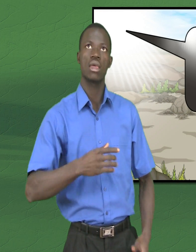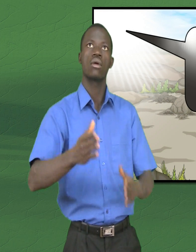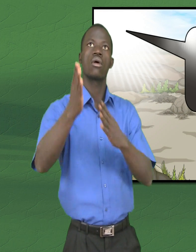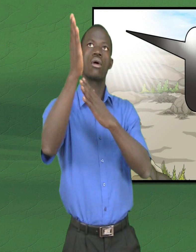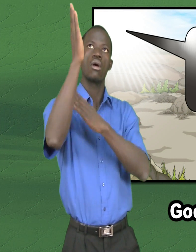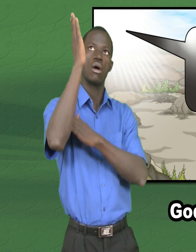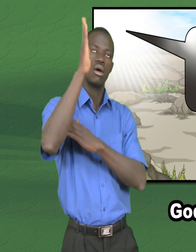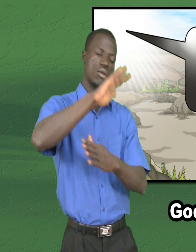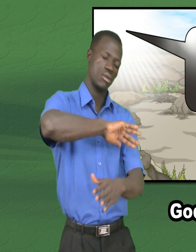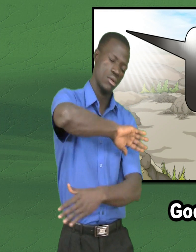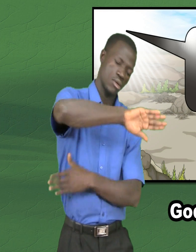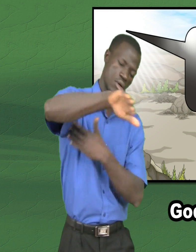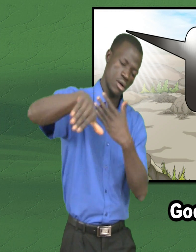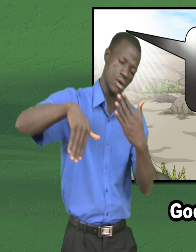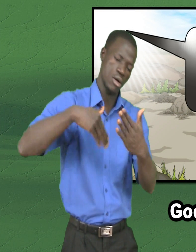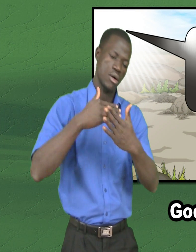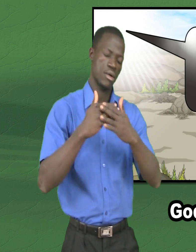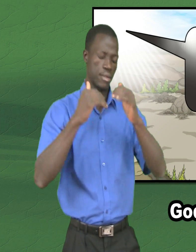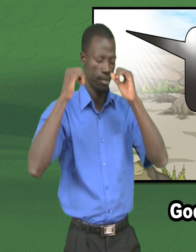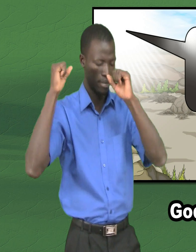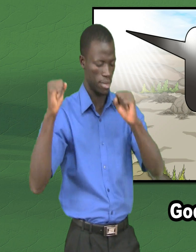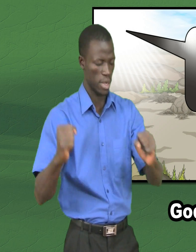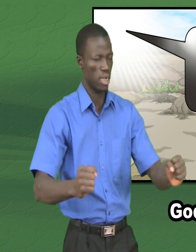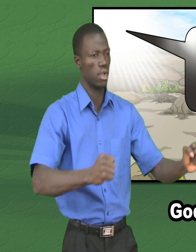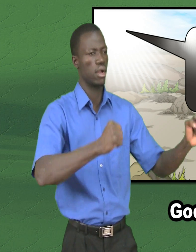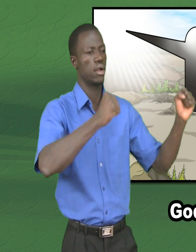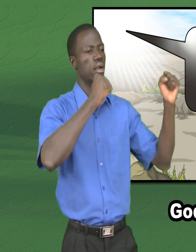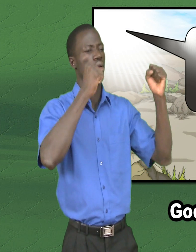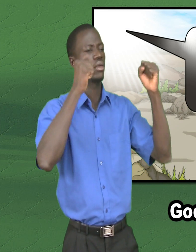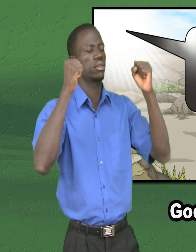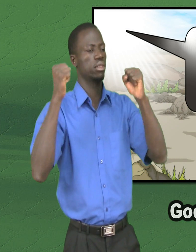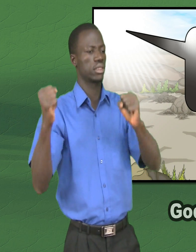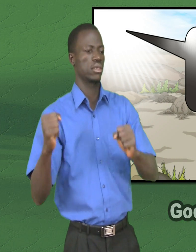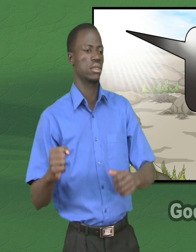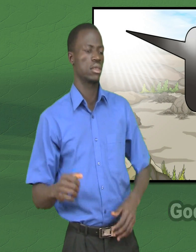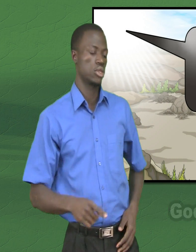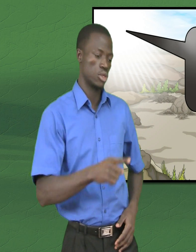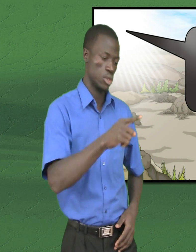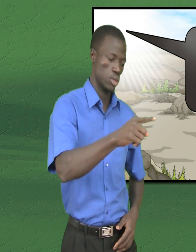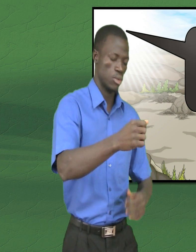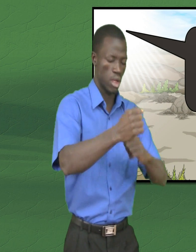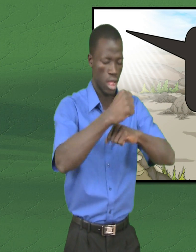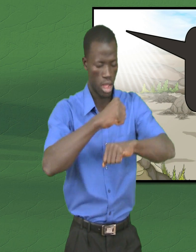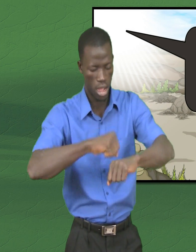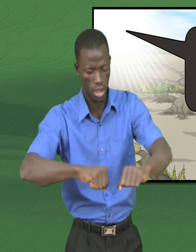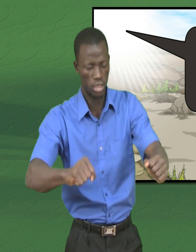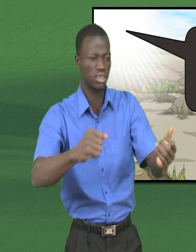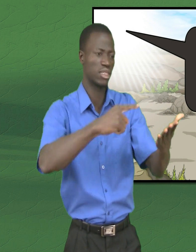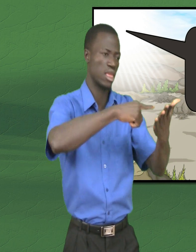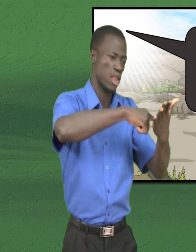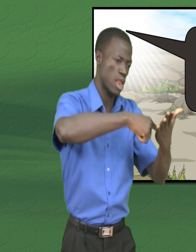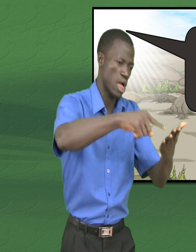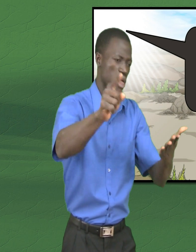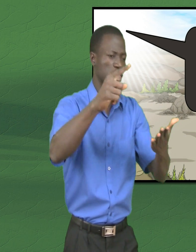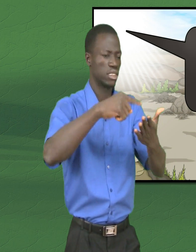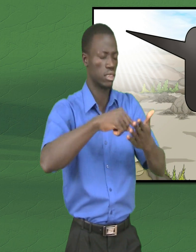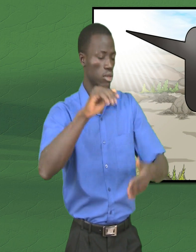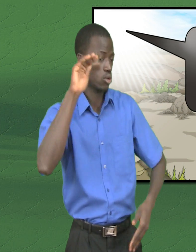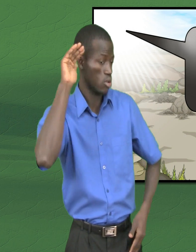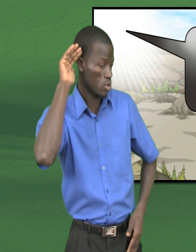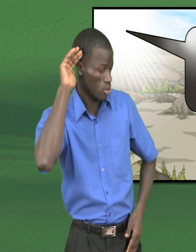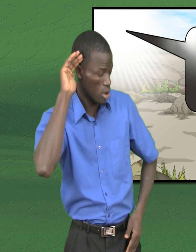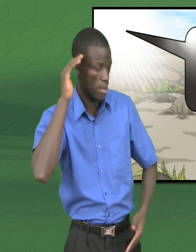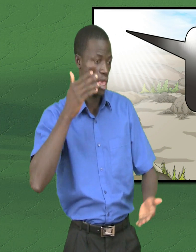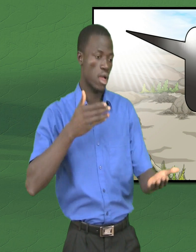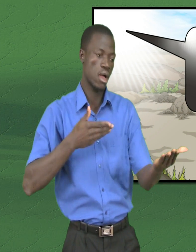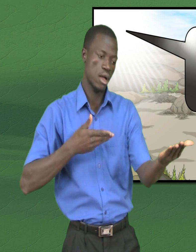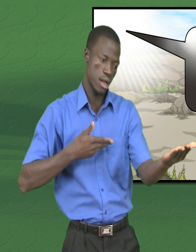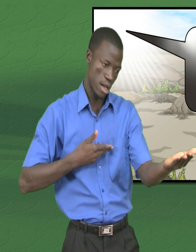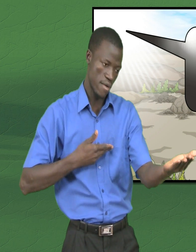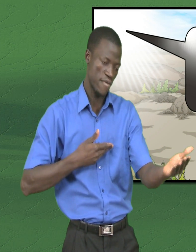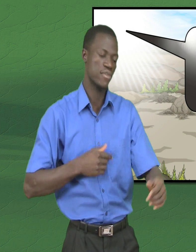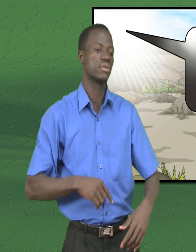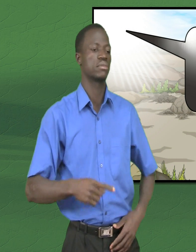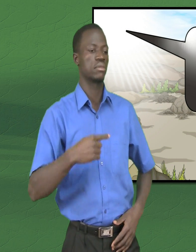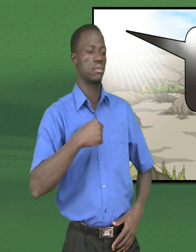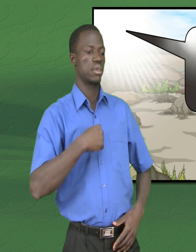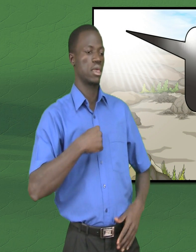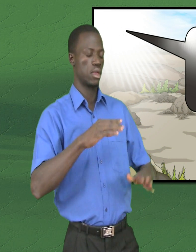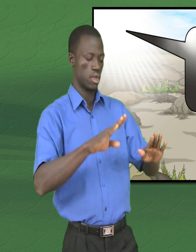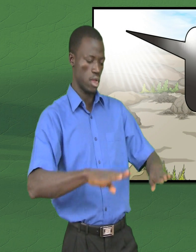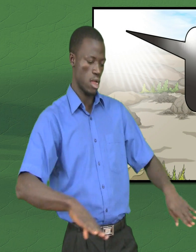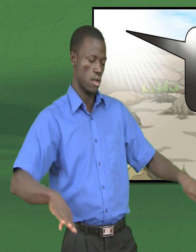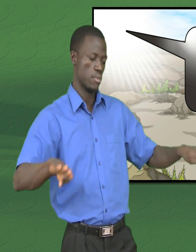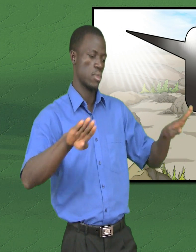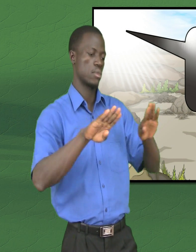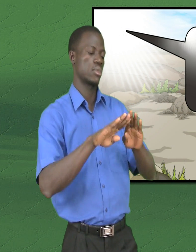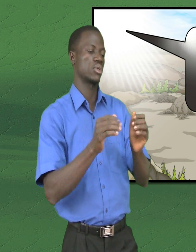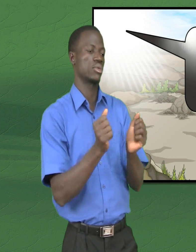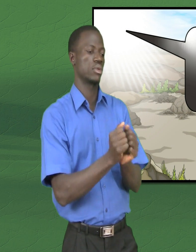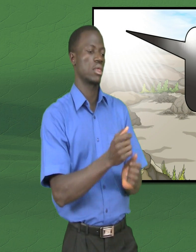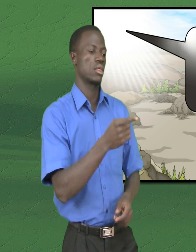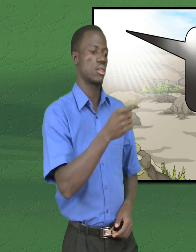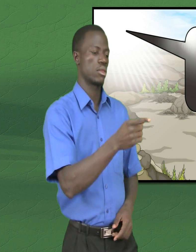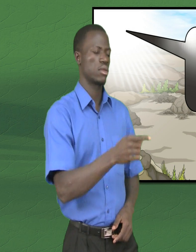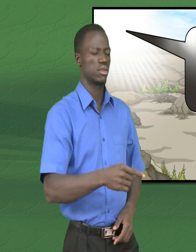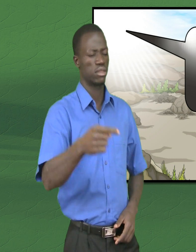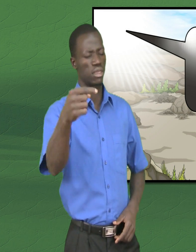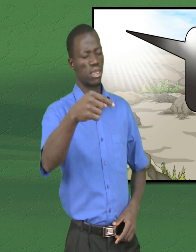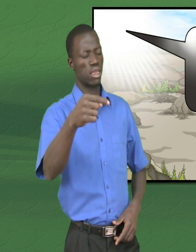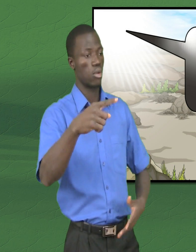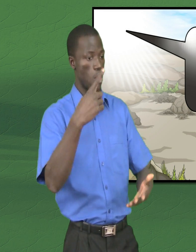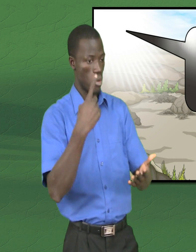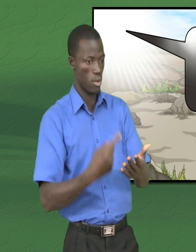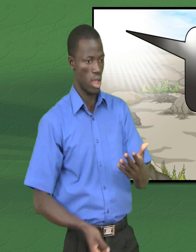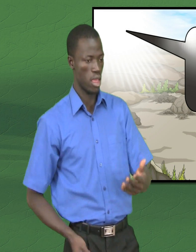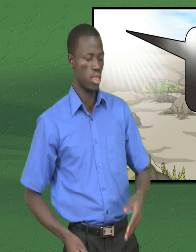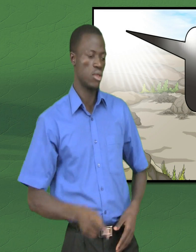Walk before Me and be blameless.